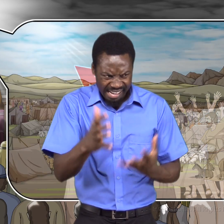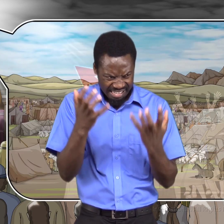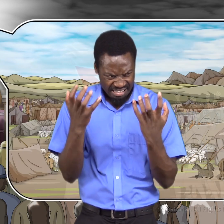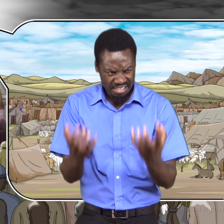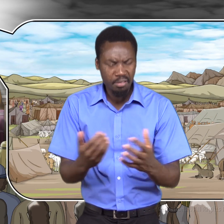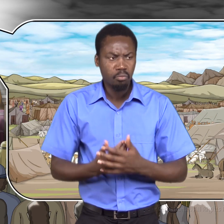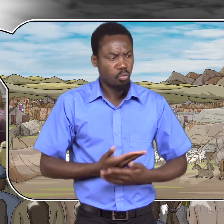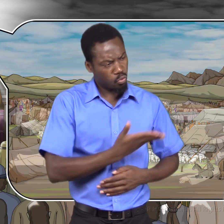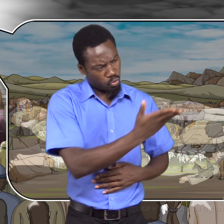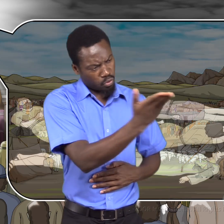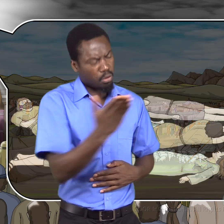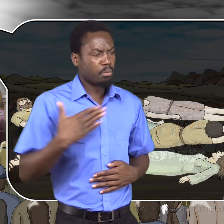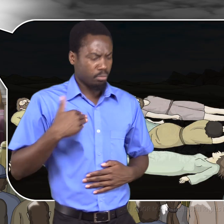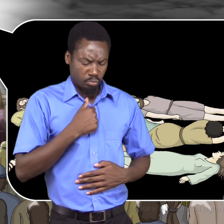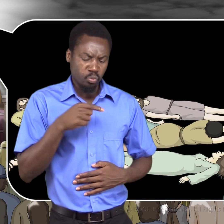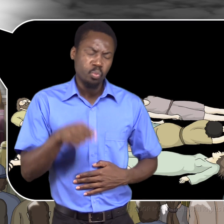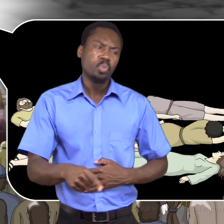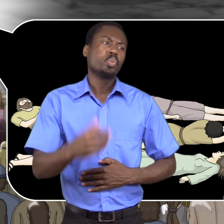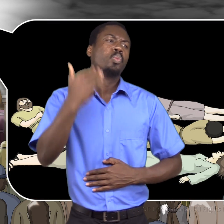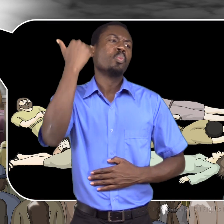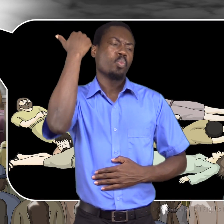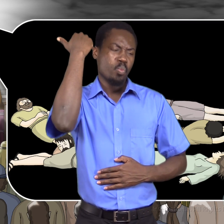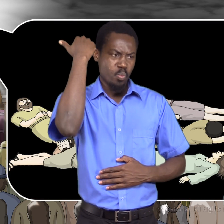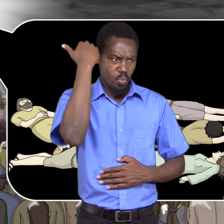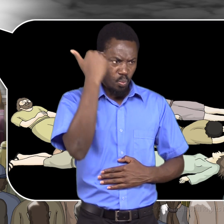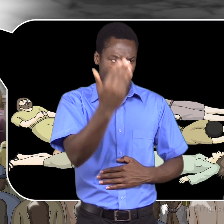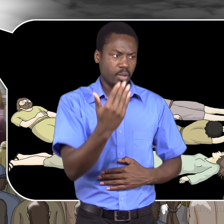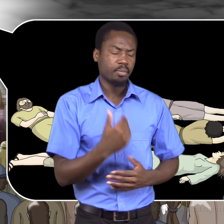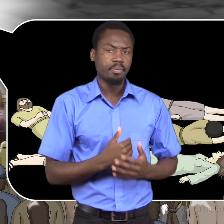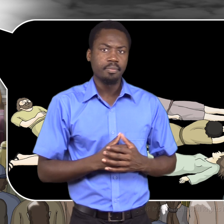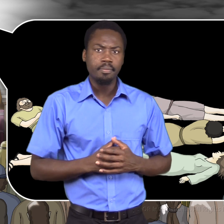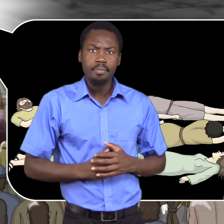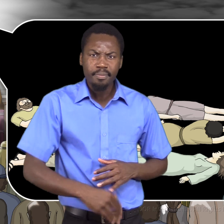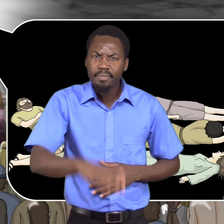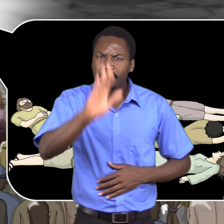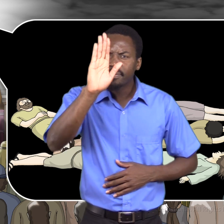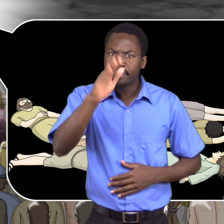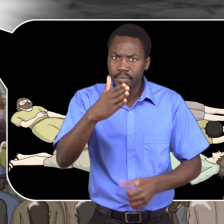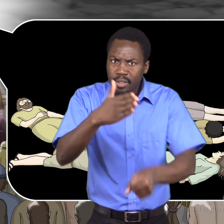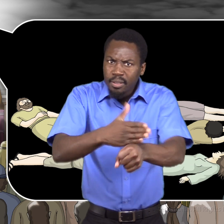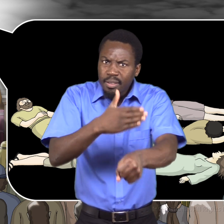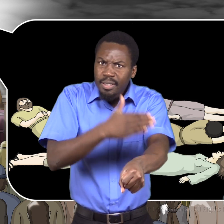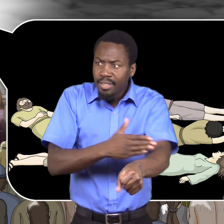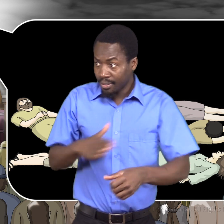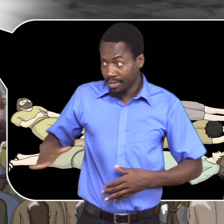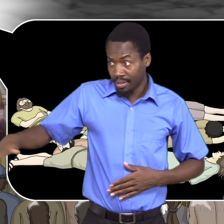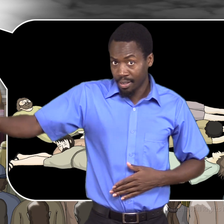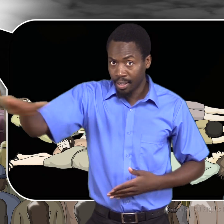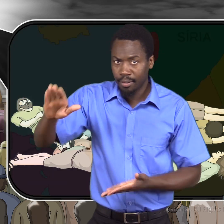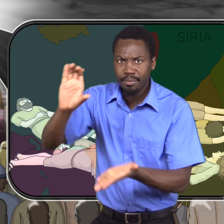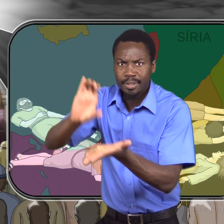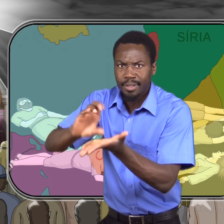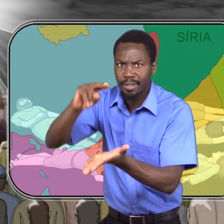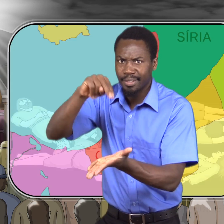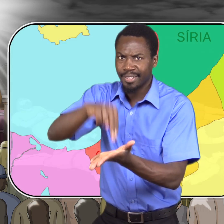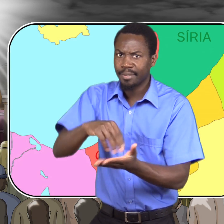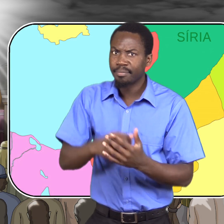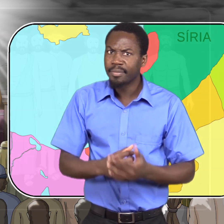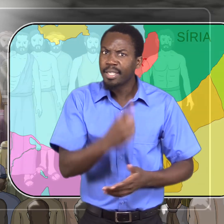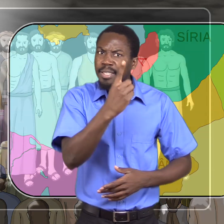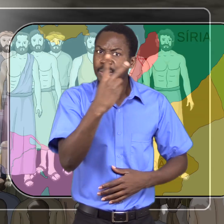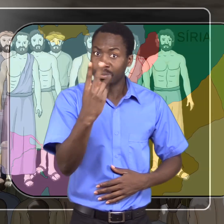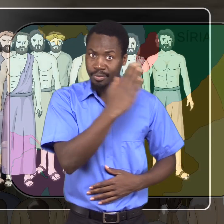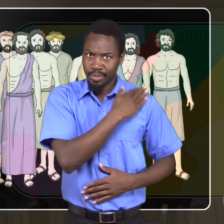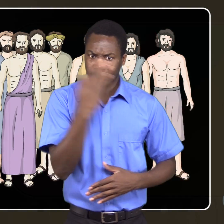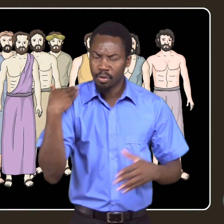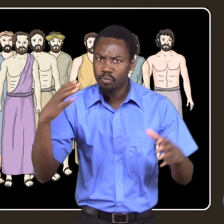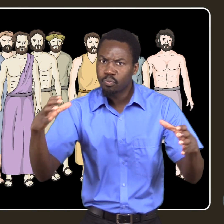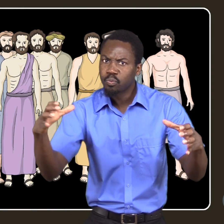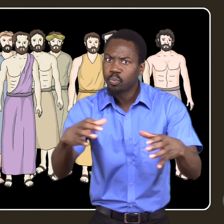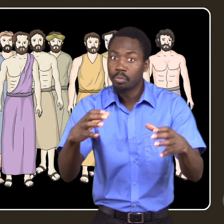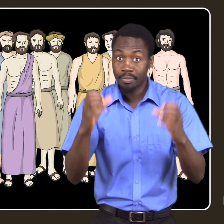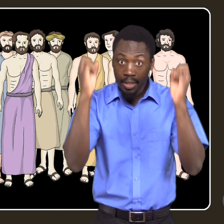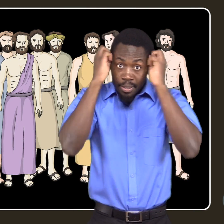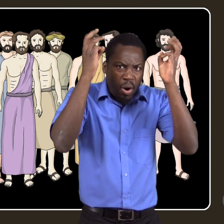They will meet their end in the wilderness, and there they will die.”